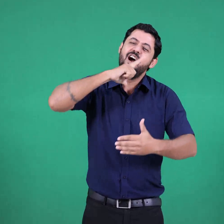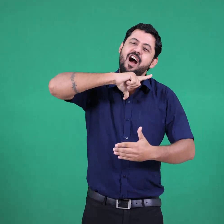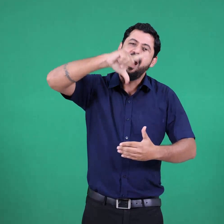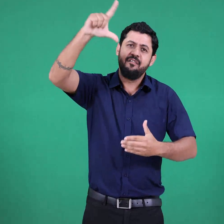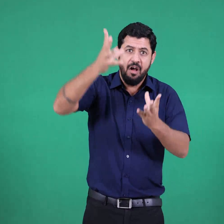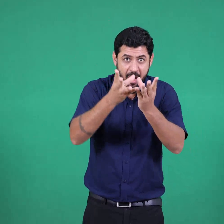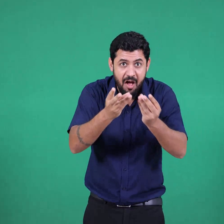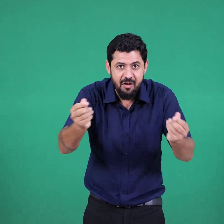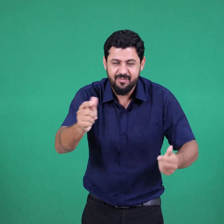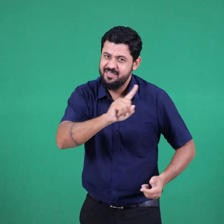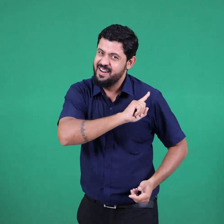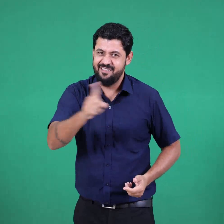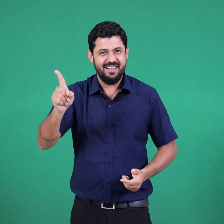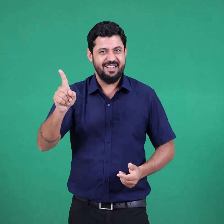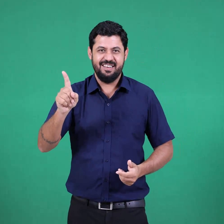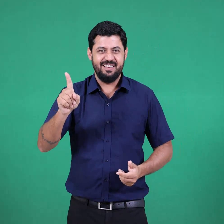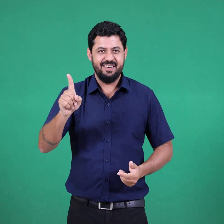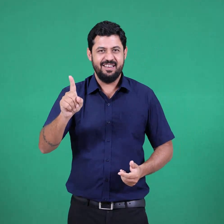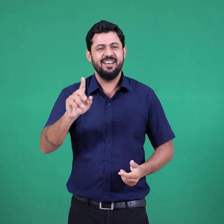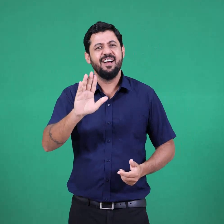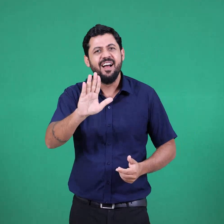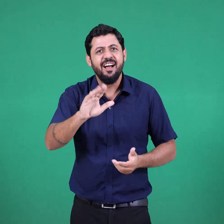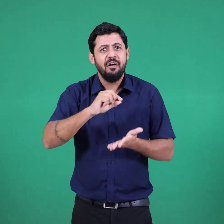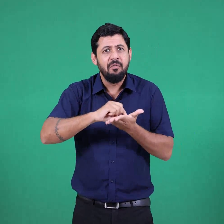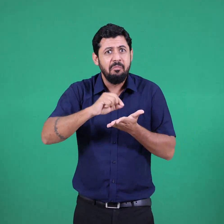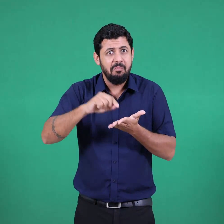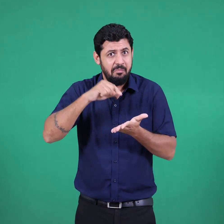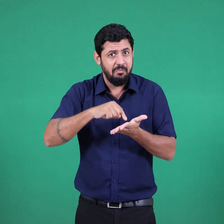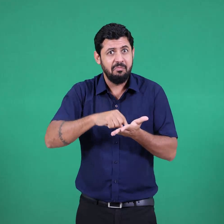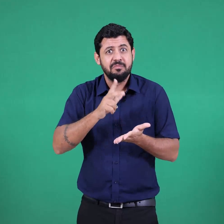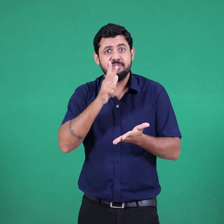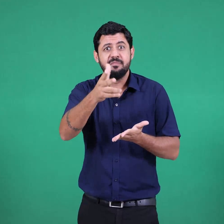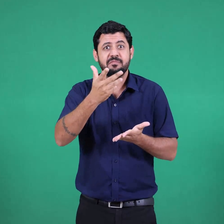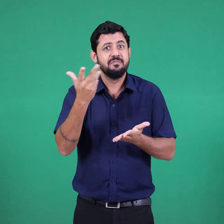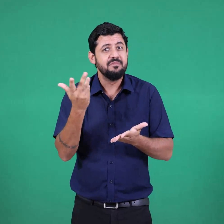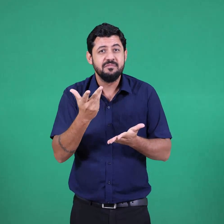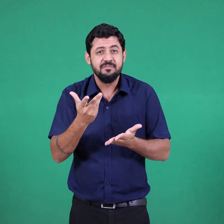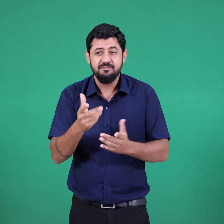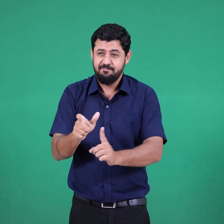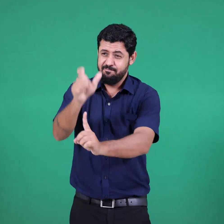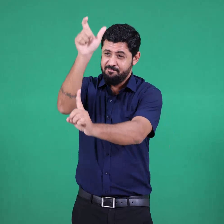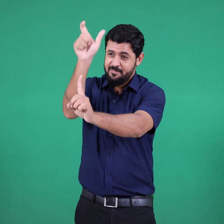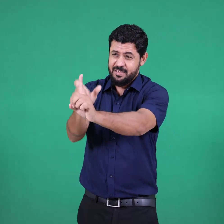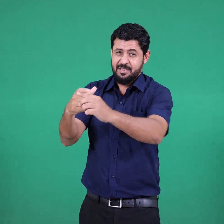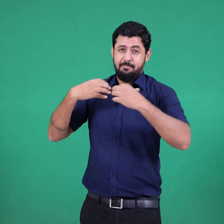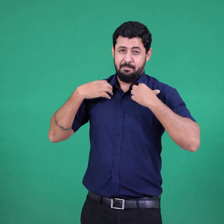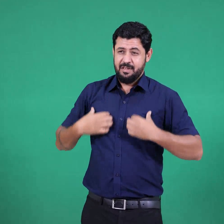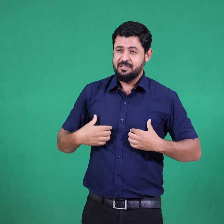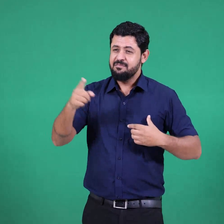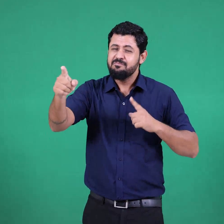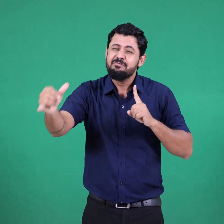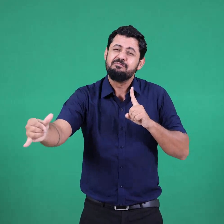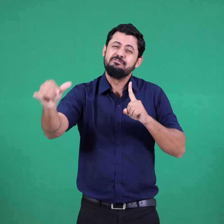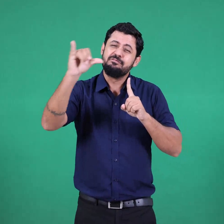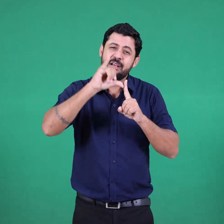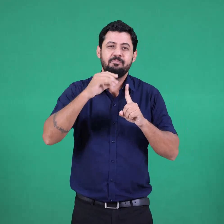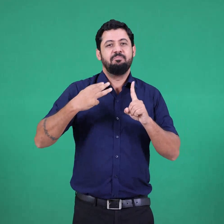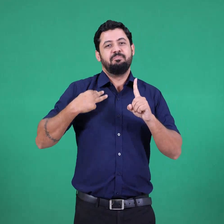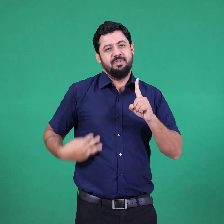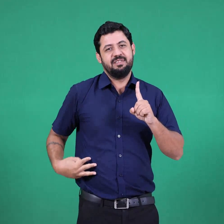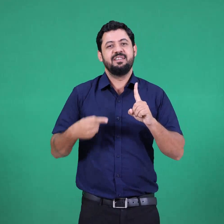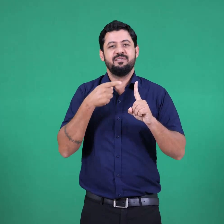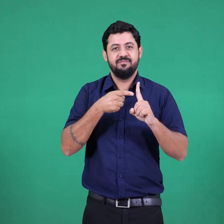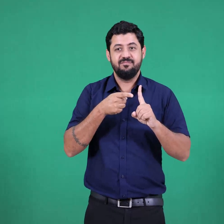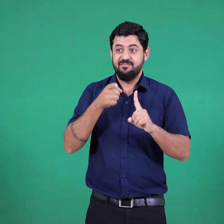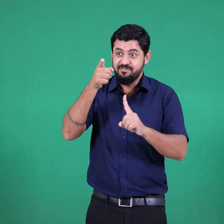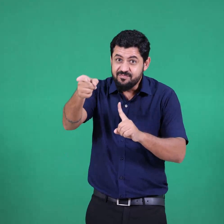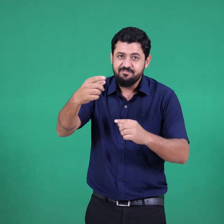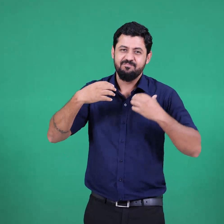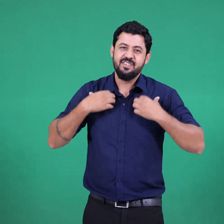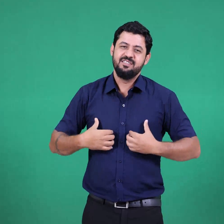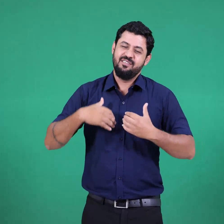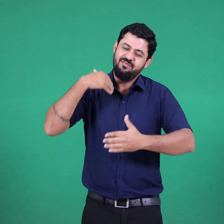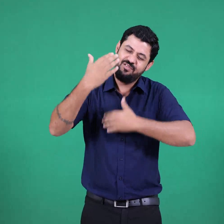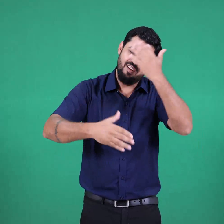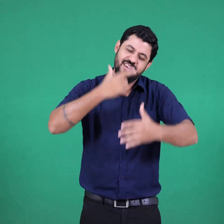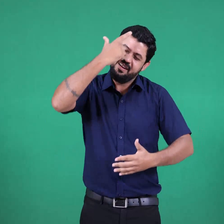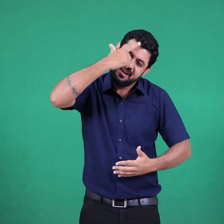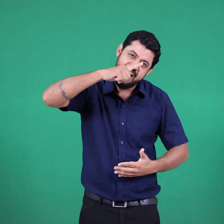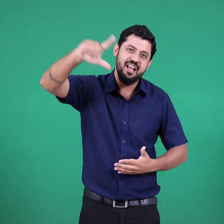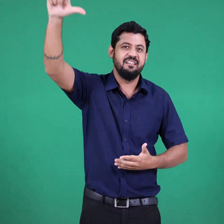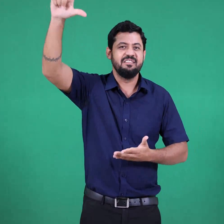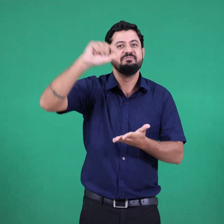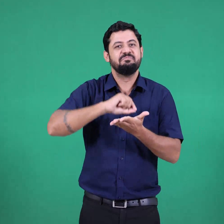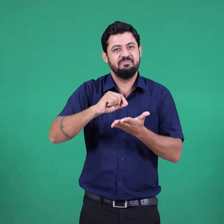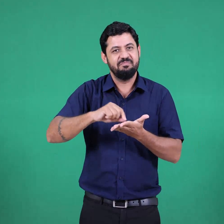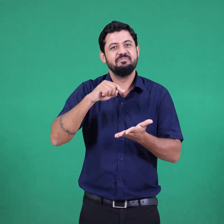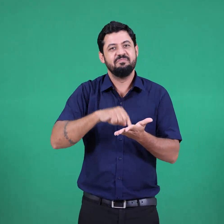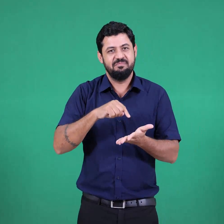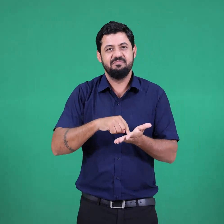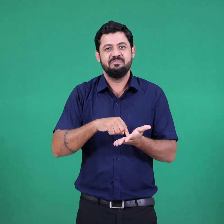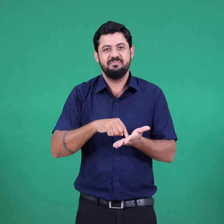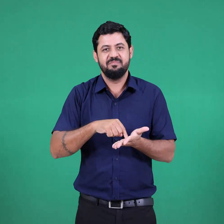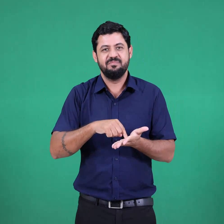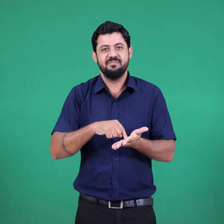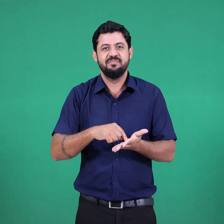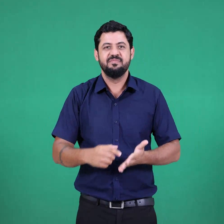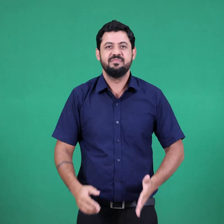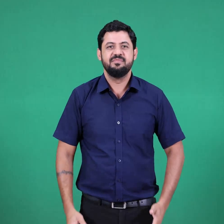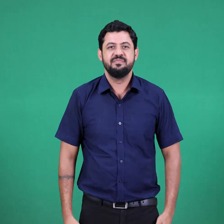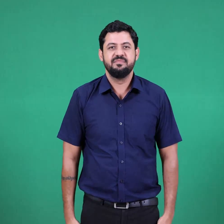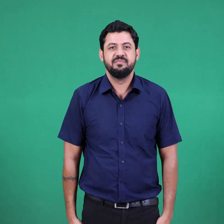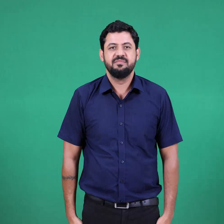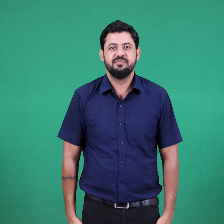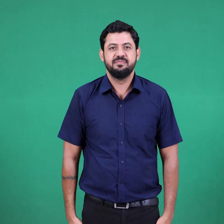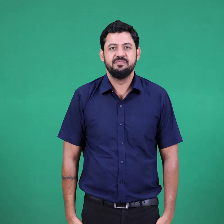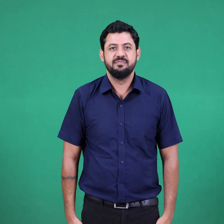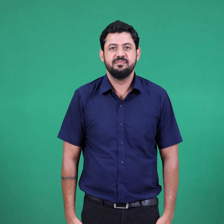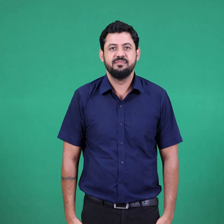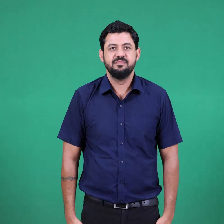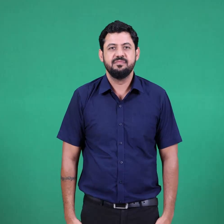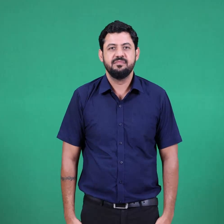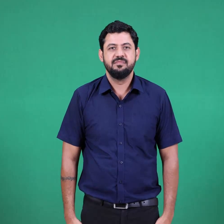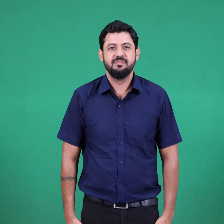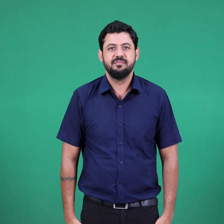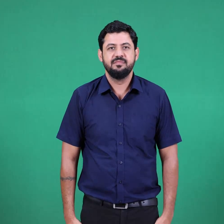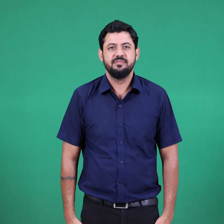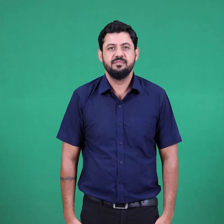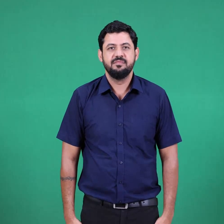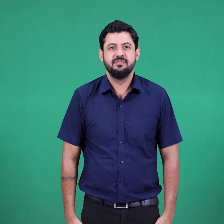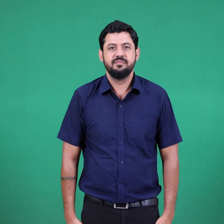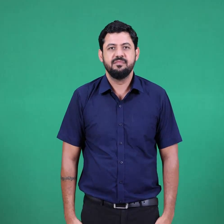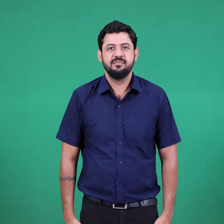For it is testified: "You are a priest forever in the order of Melchizedek."